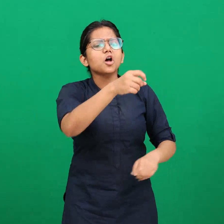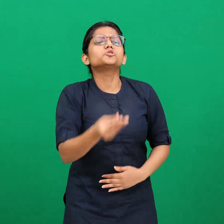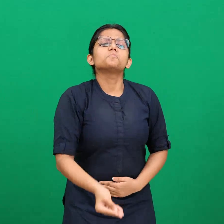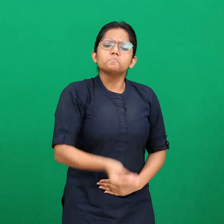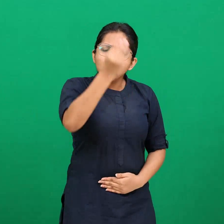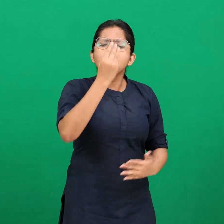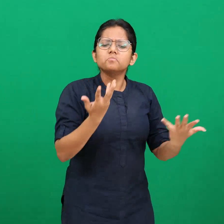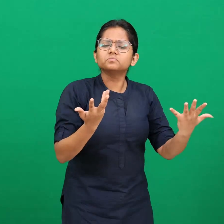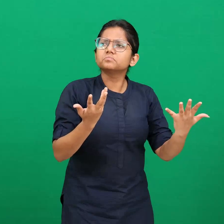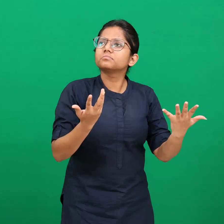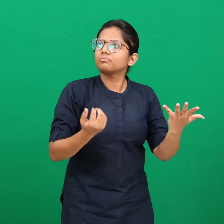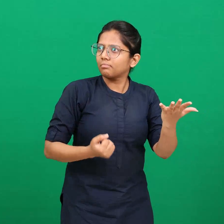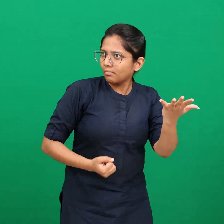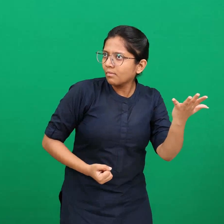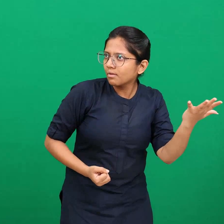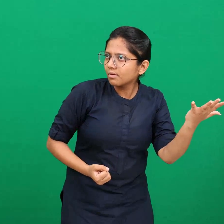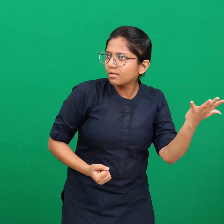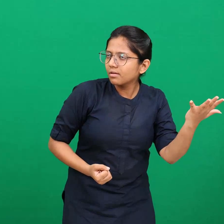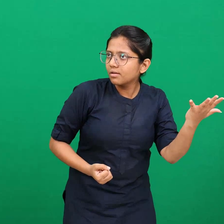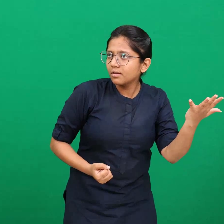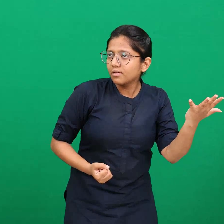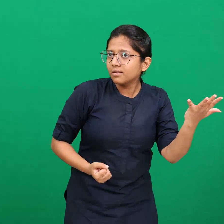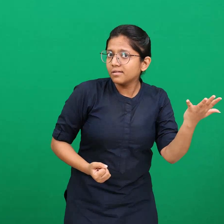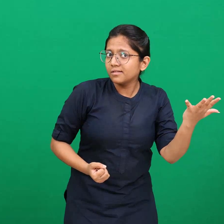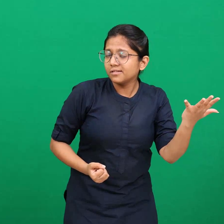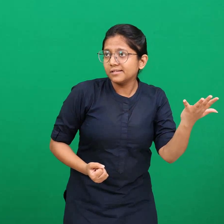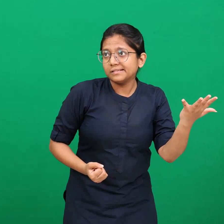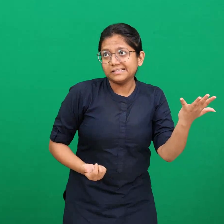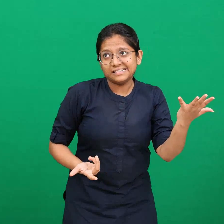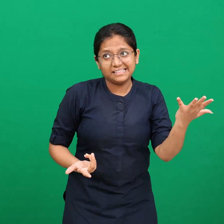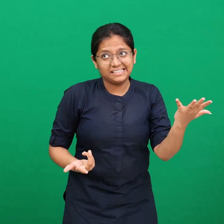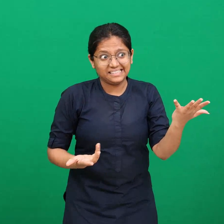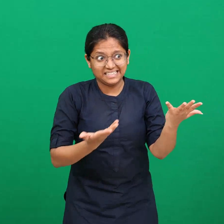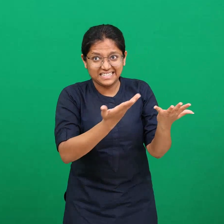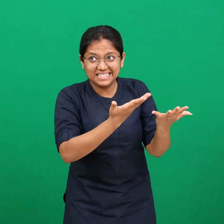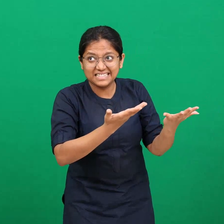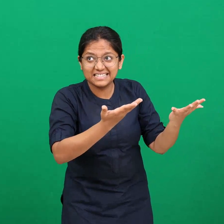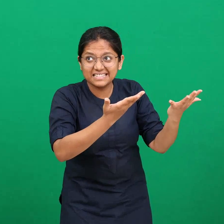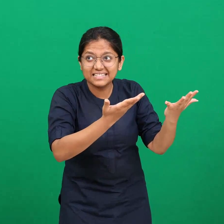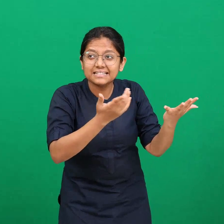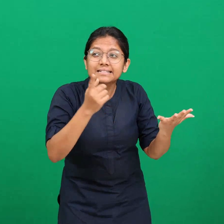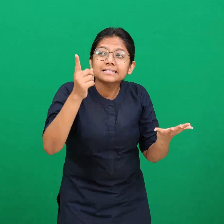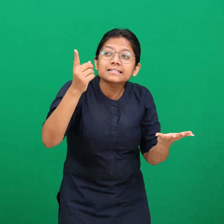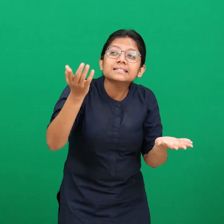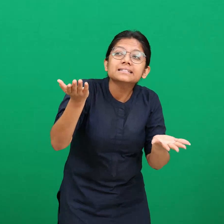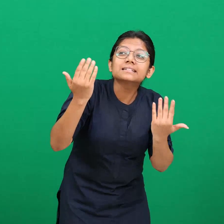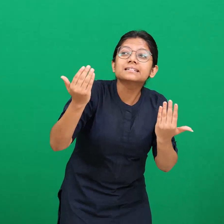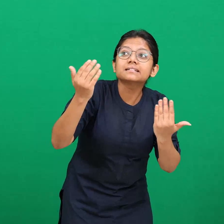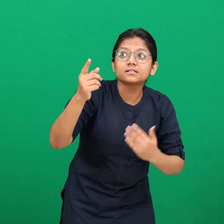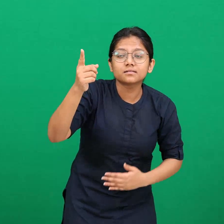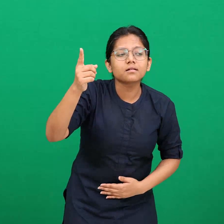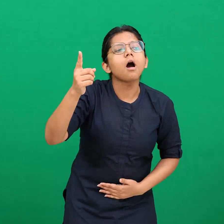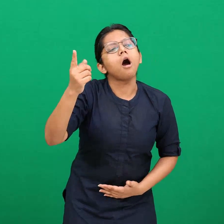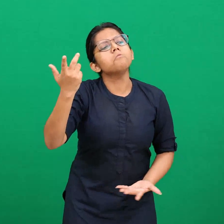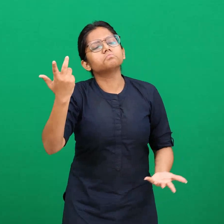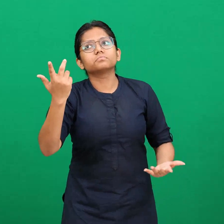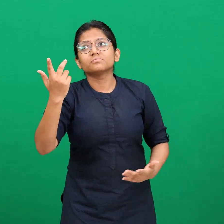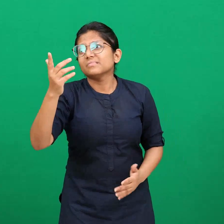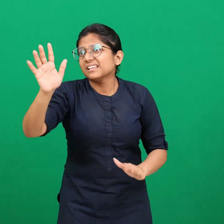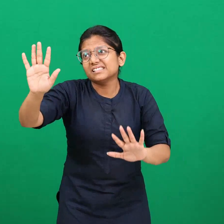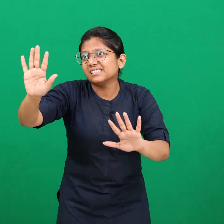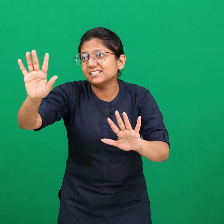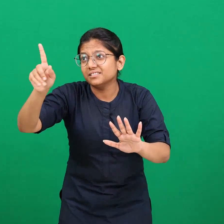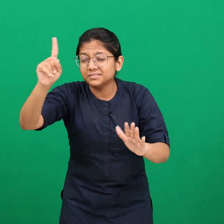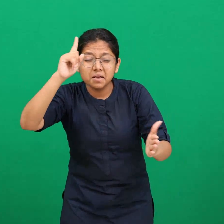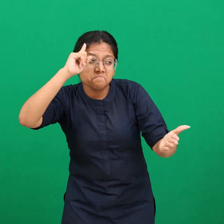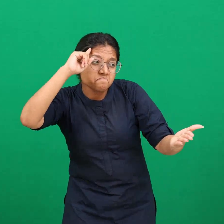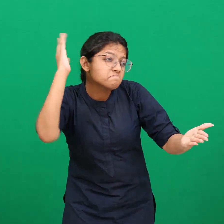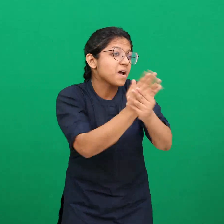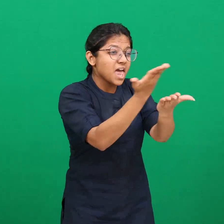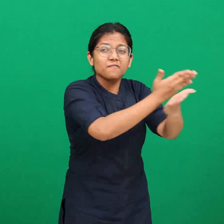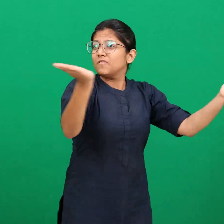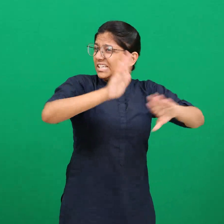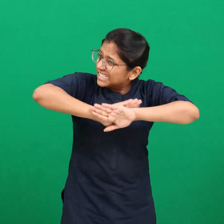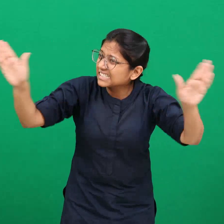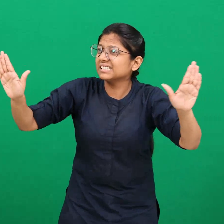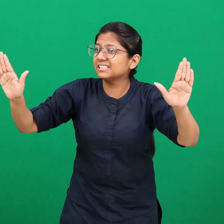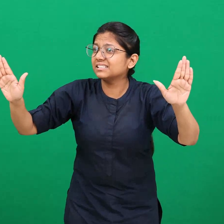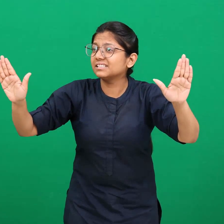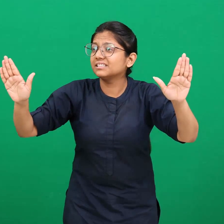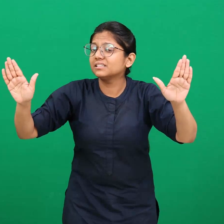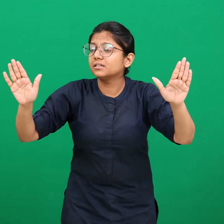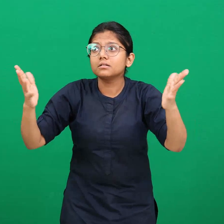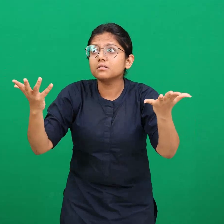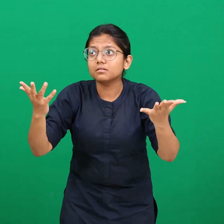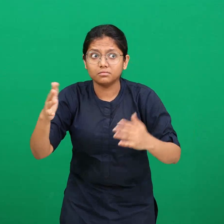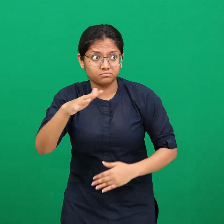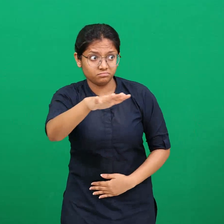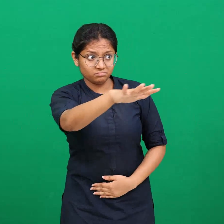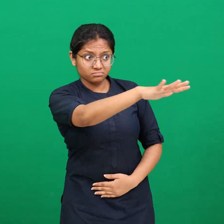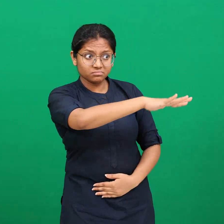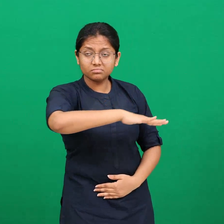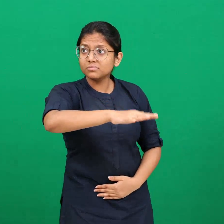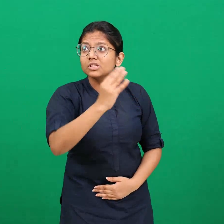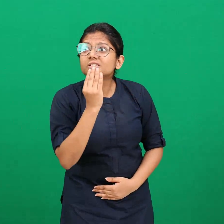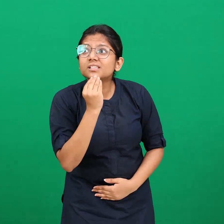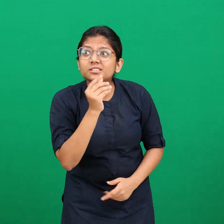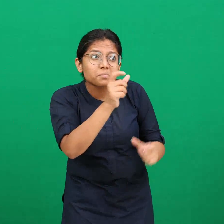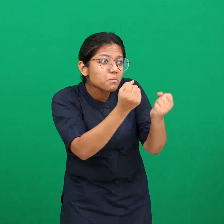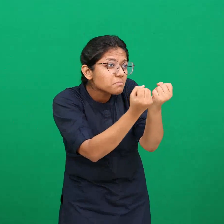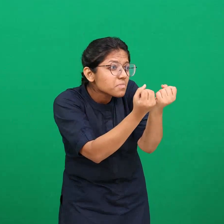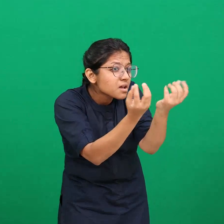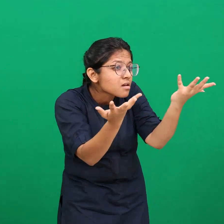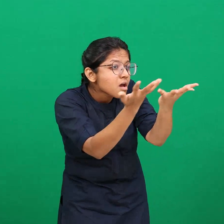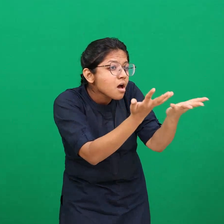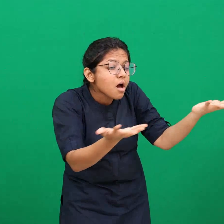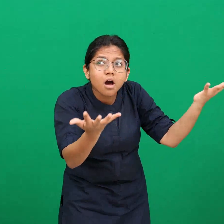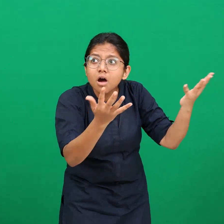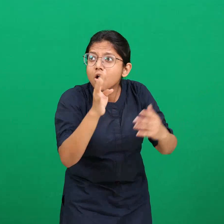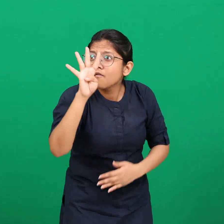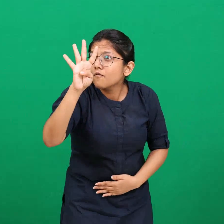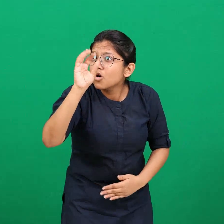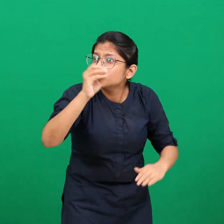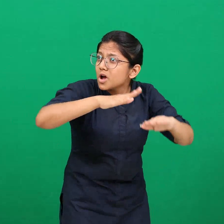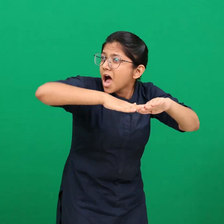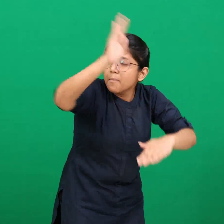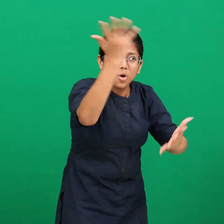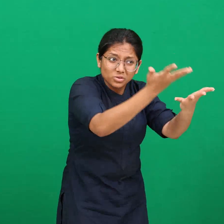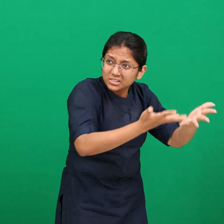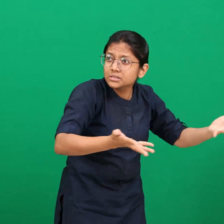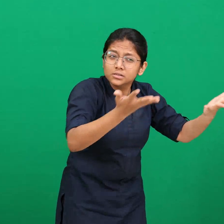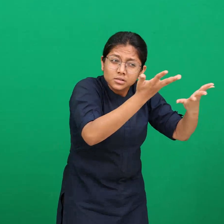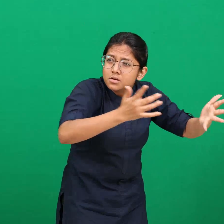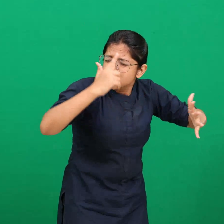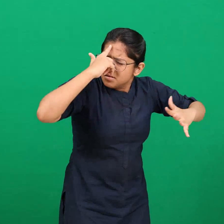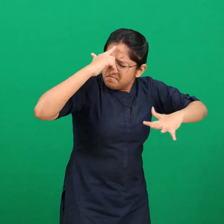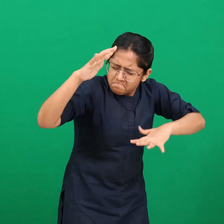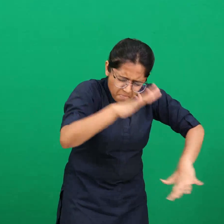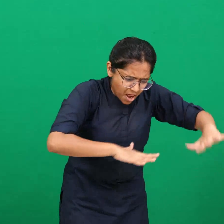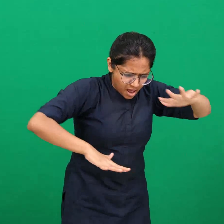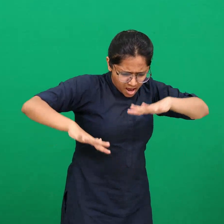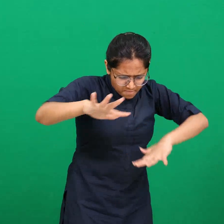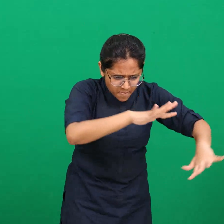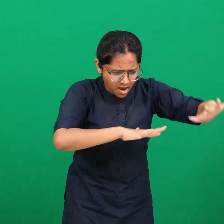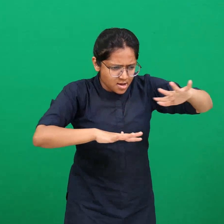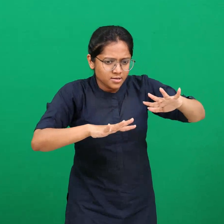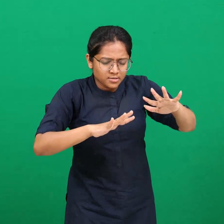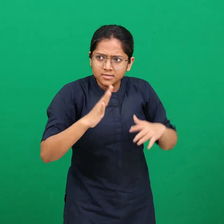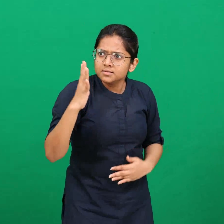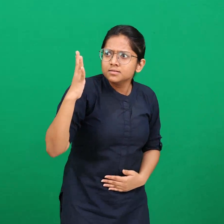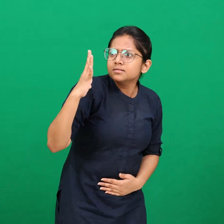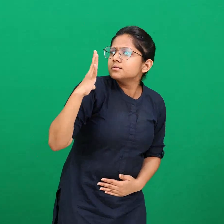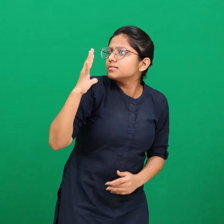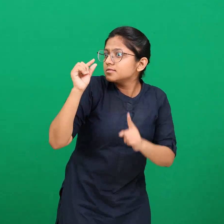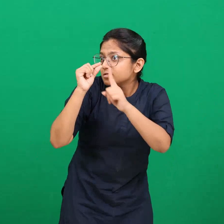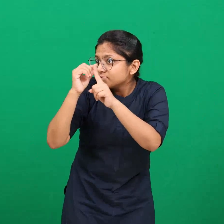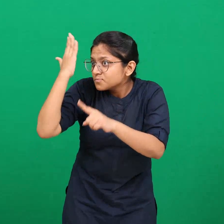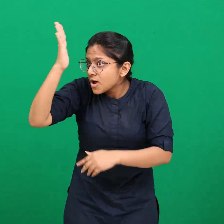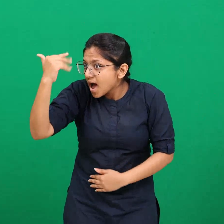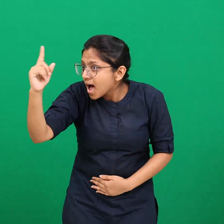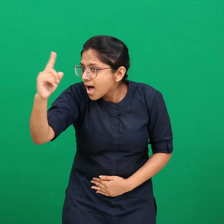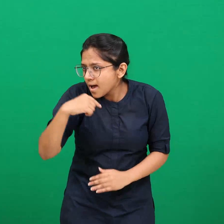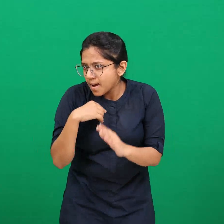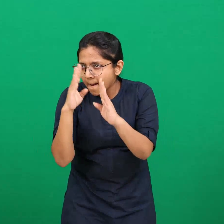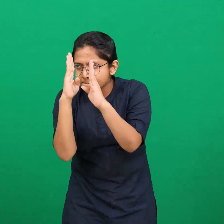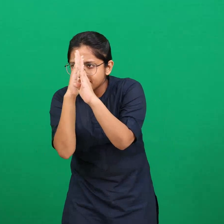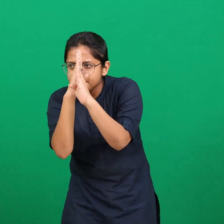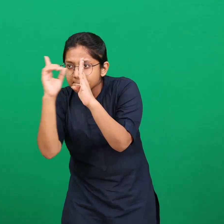Do not let them persuade you, because more than forty men are waiting to ambush him.